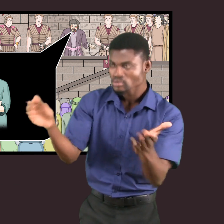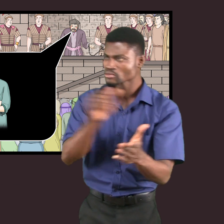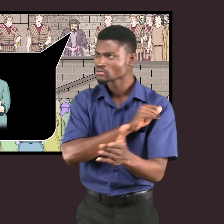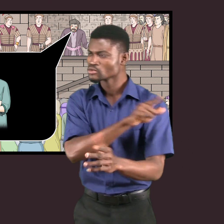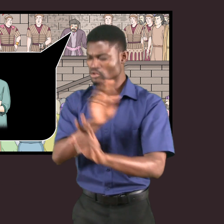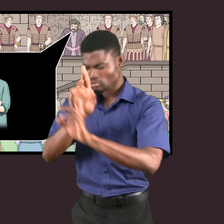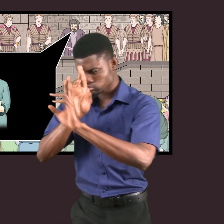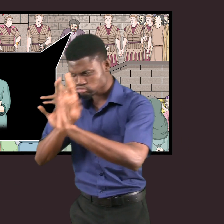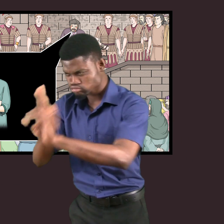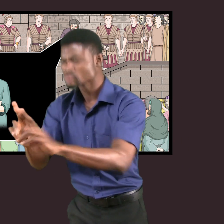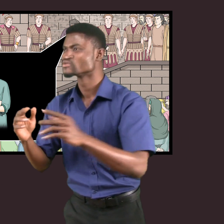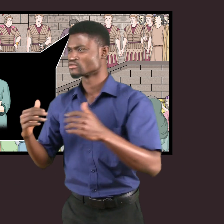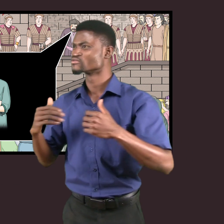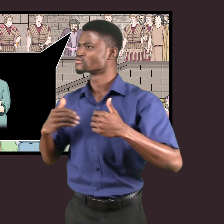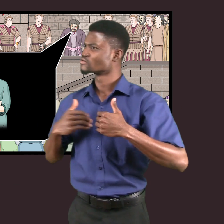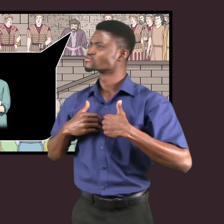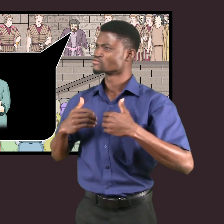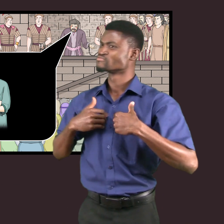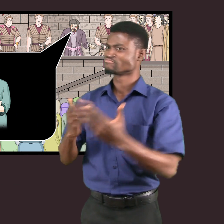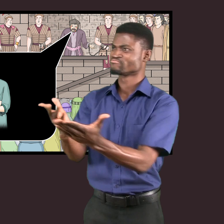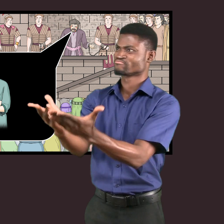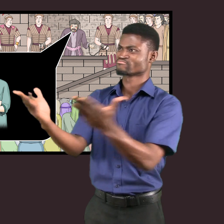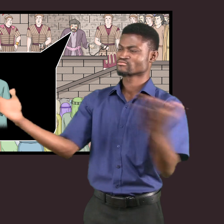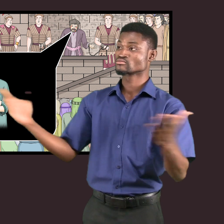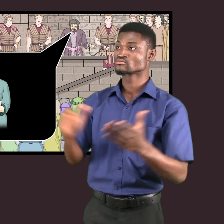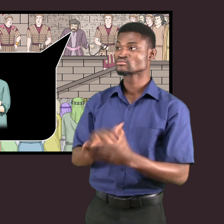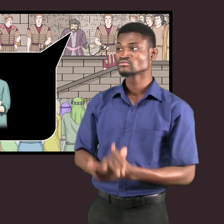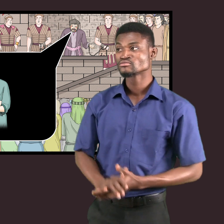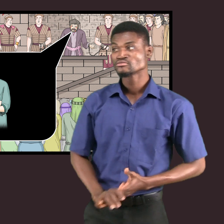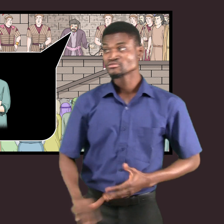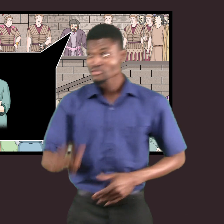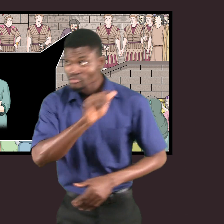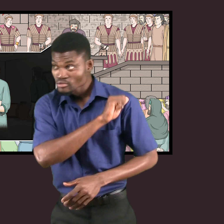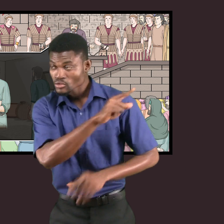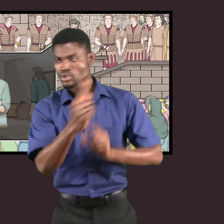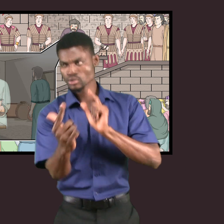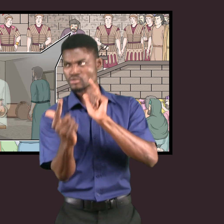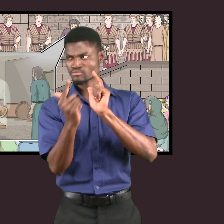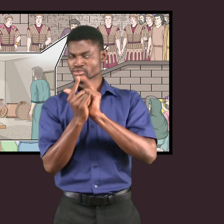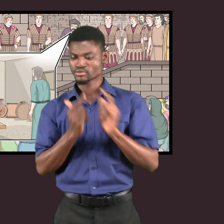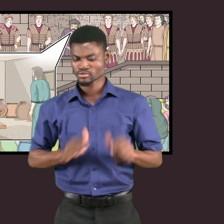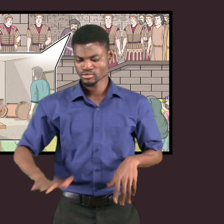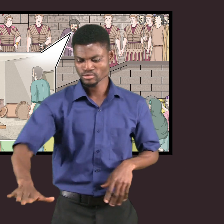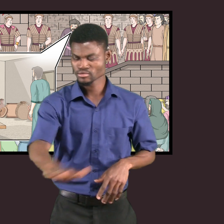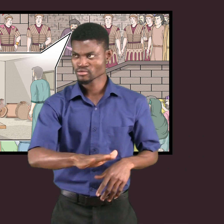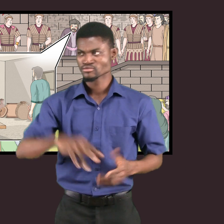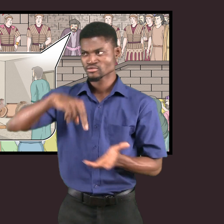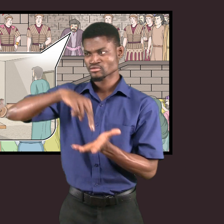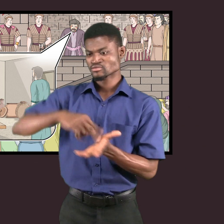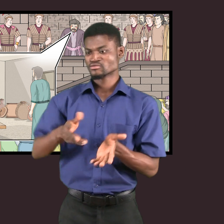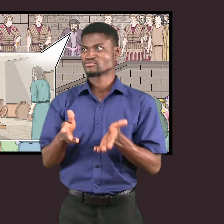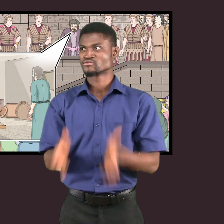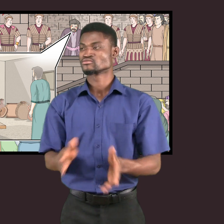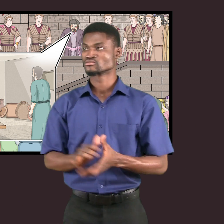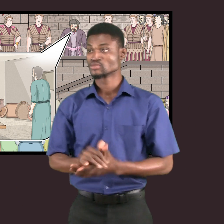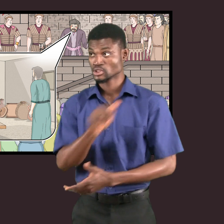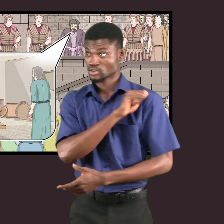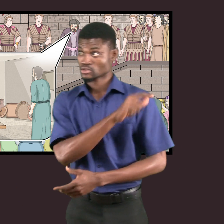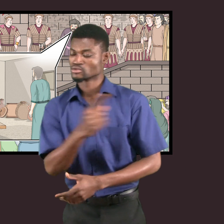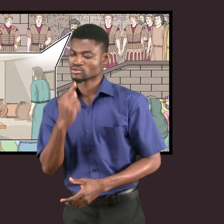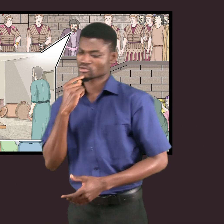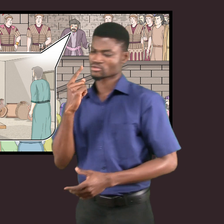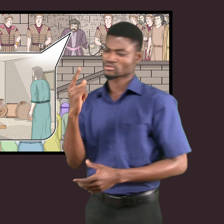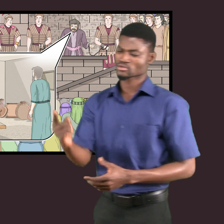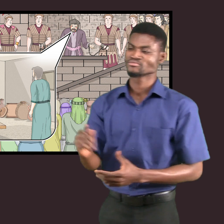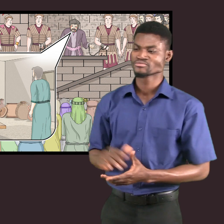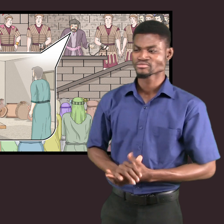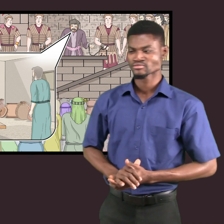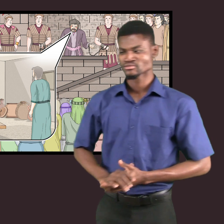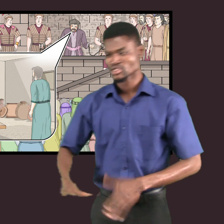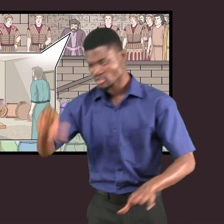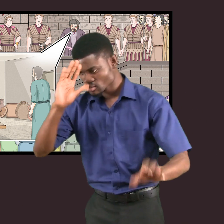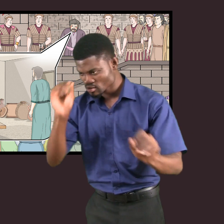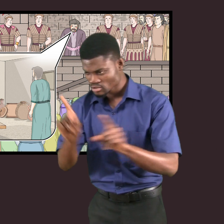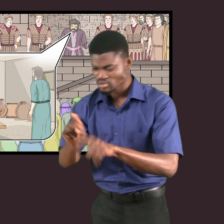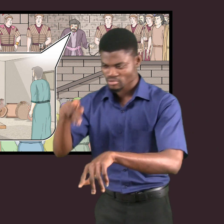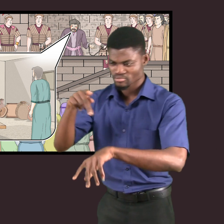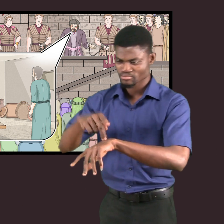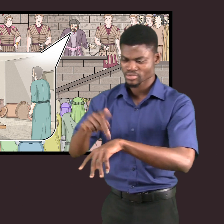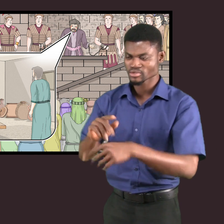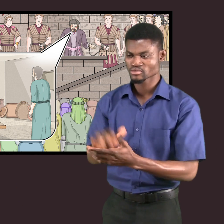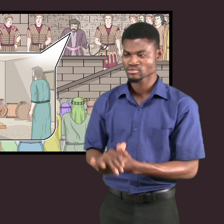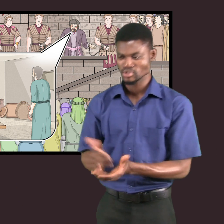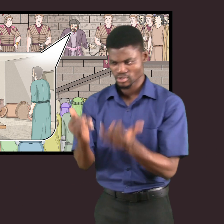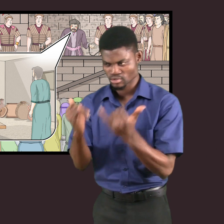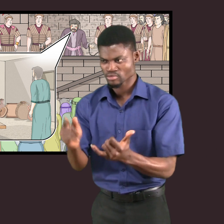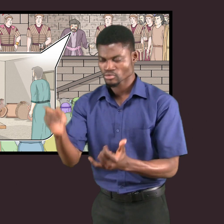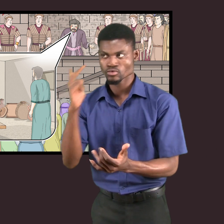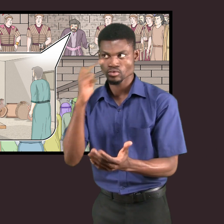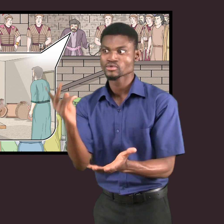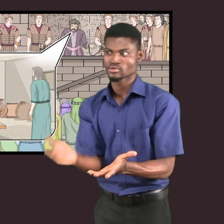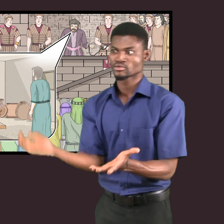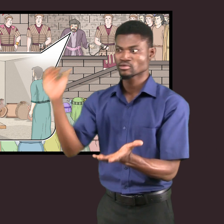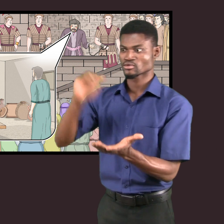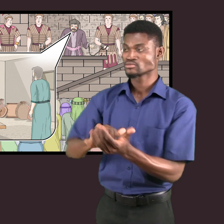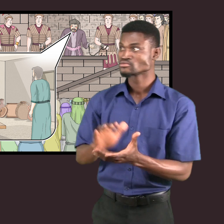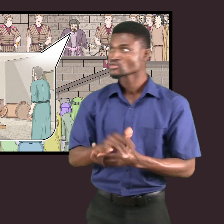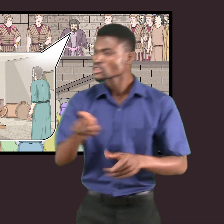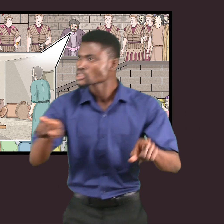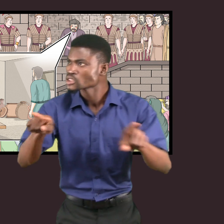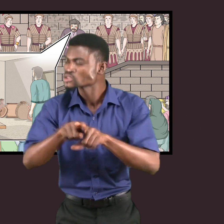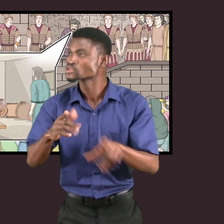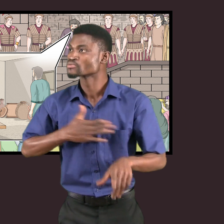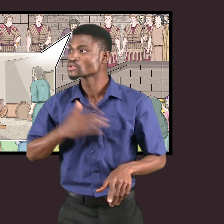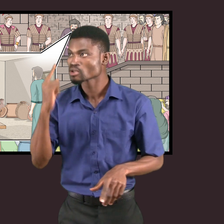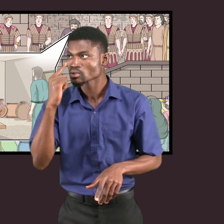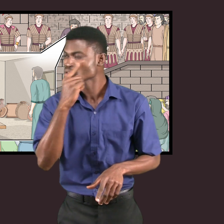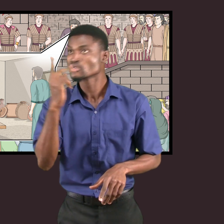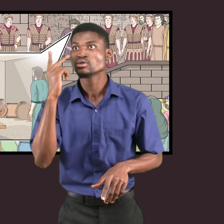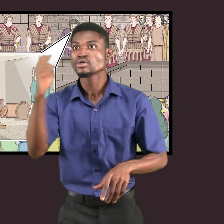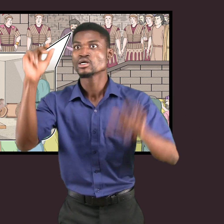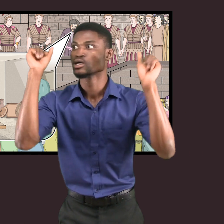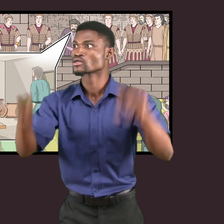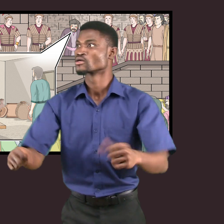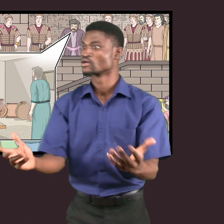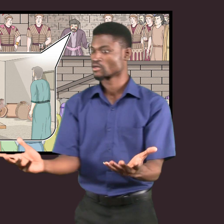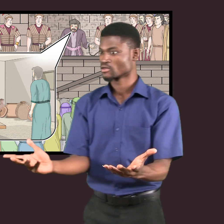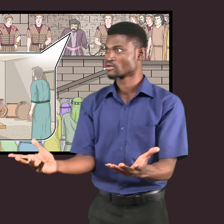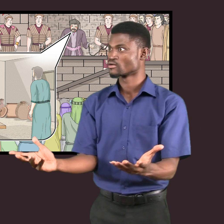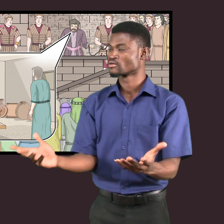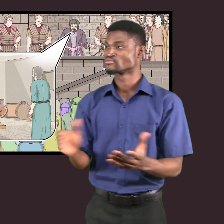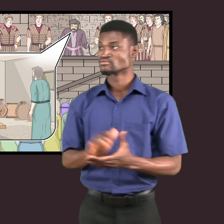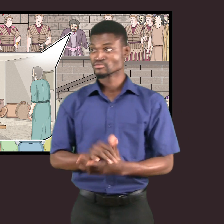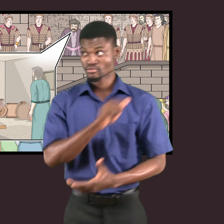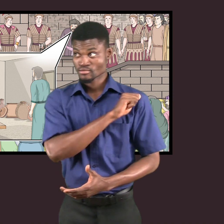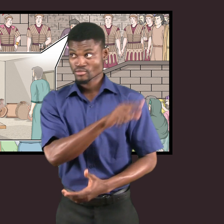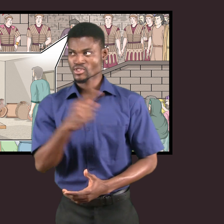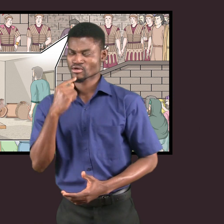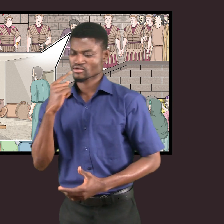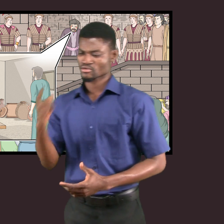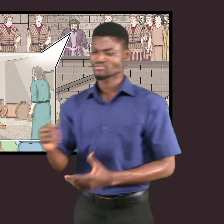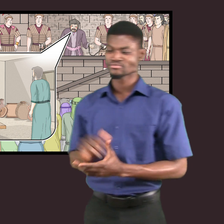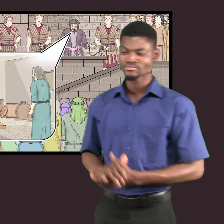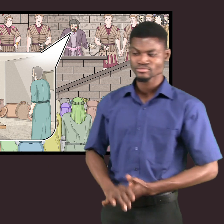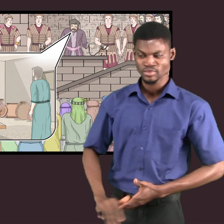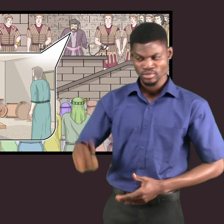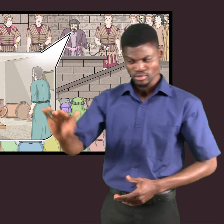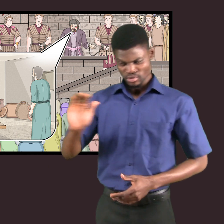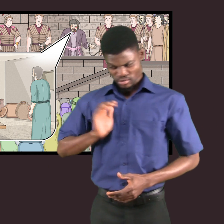‘Brother Saul,’ he said, ‘receive your sight.’ And at that moment I could see him.